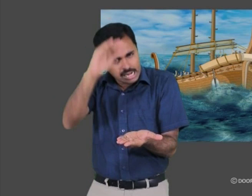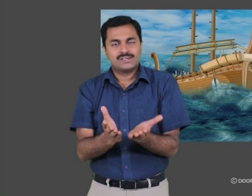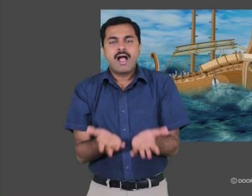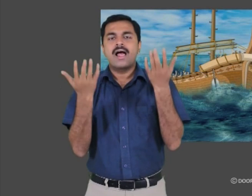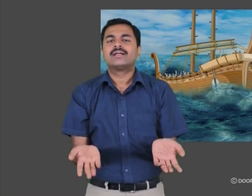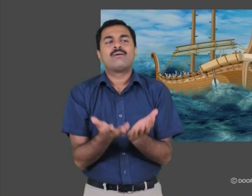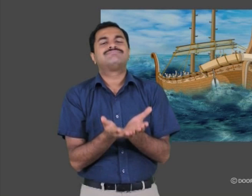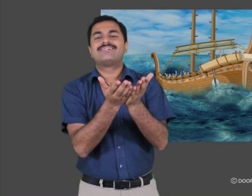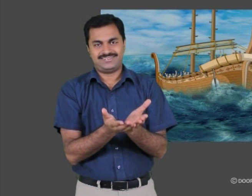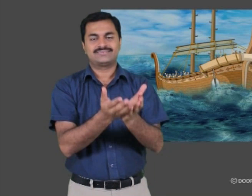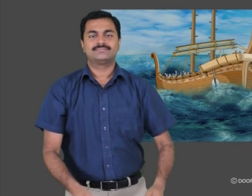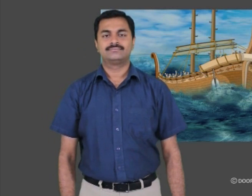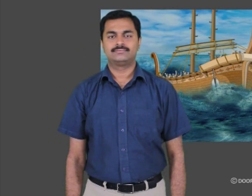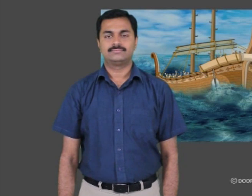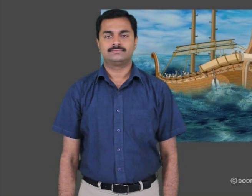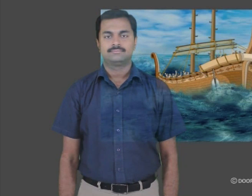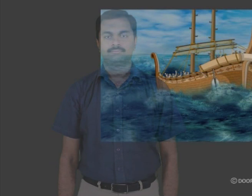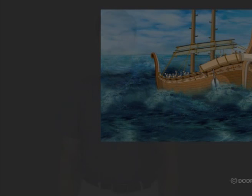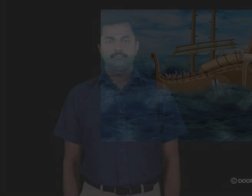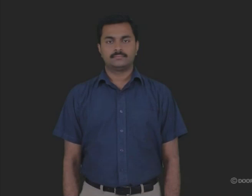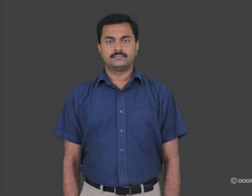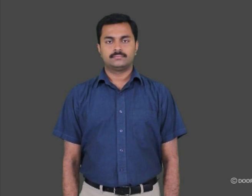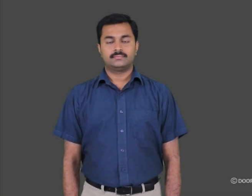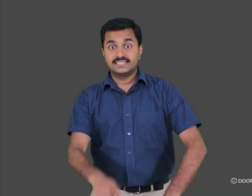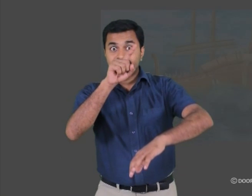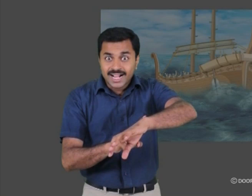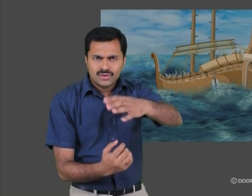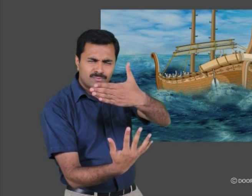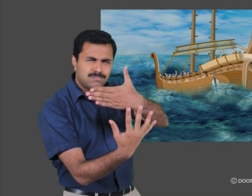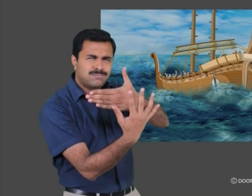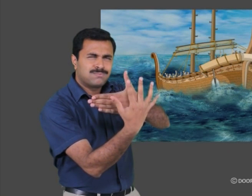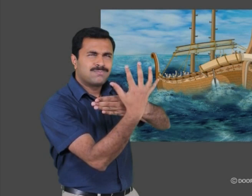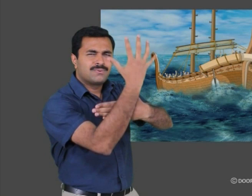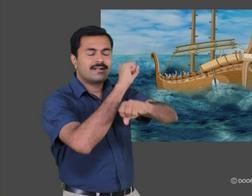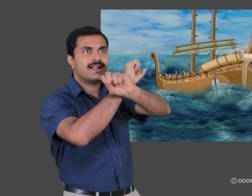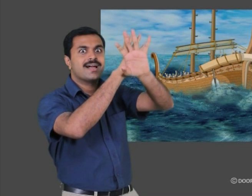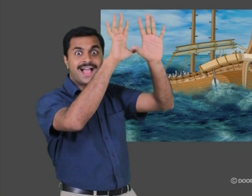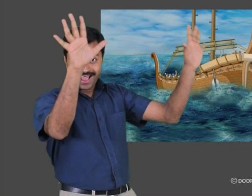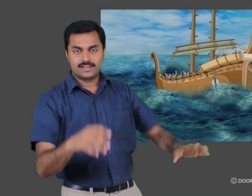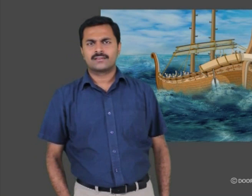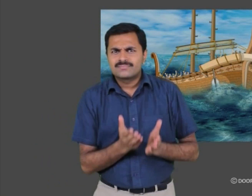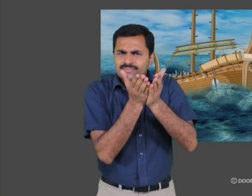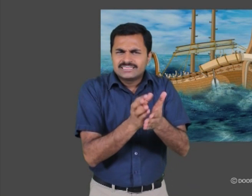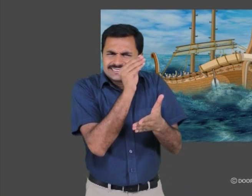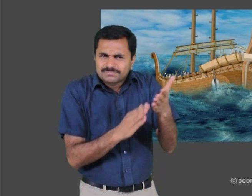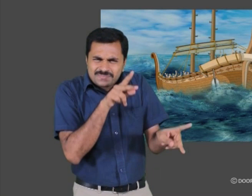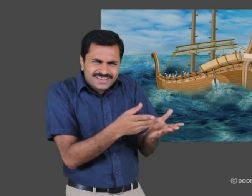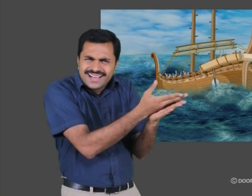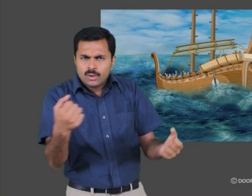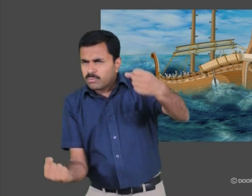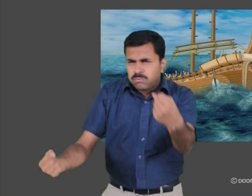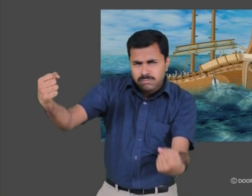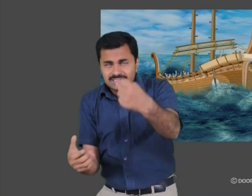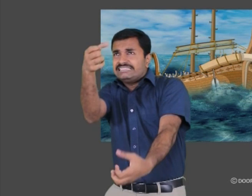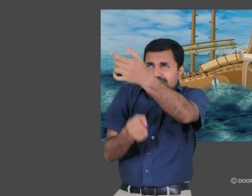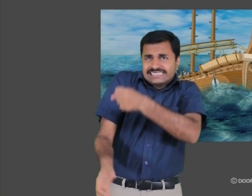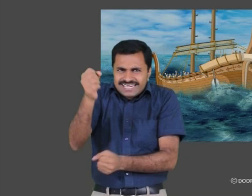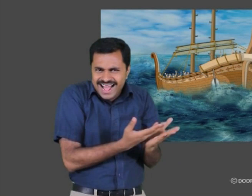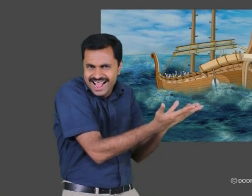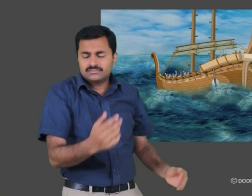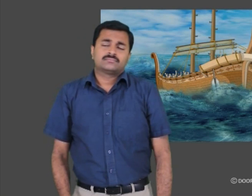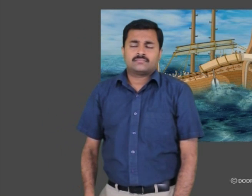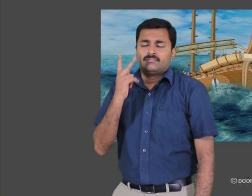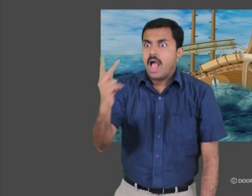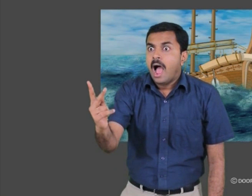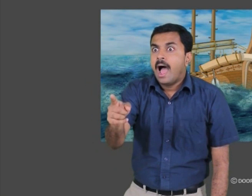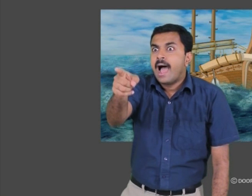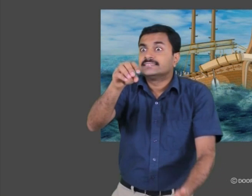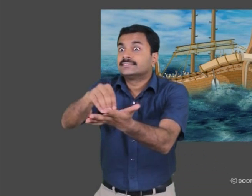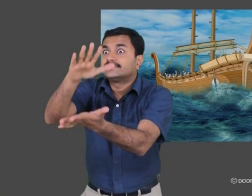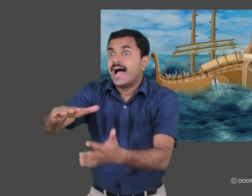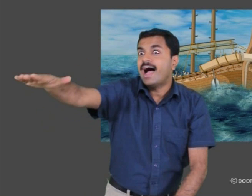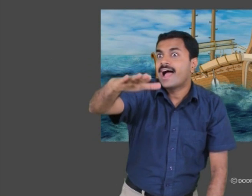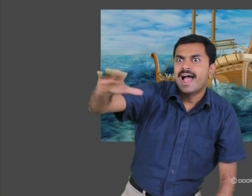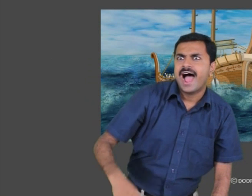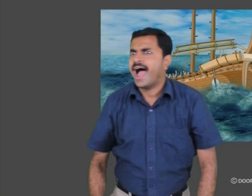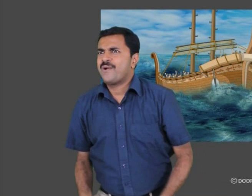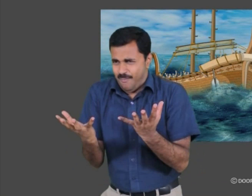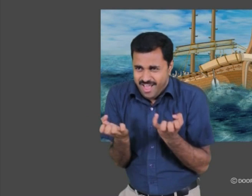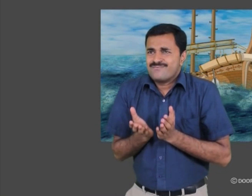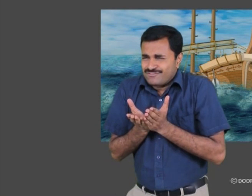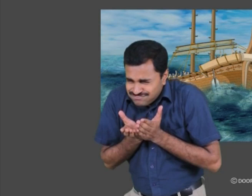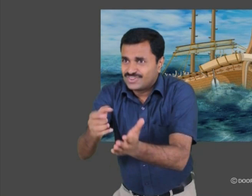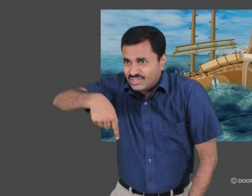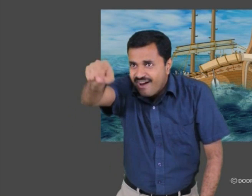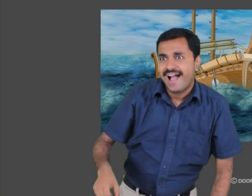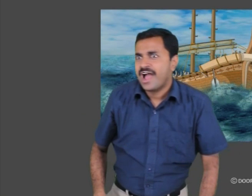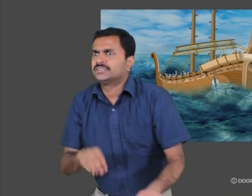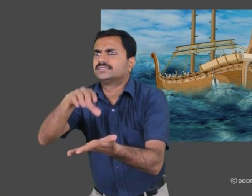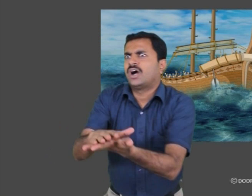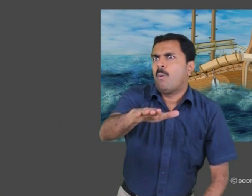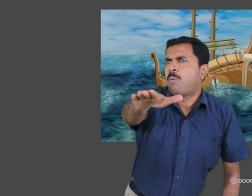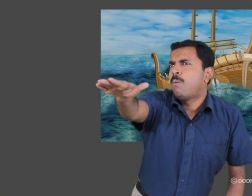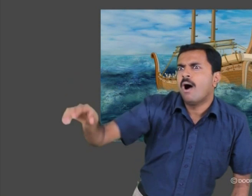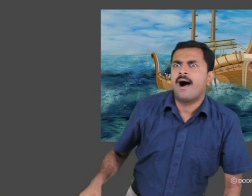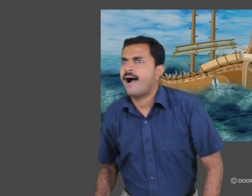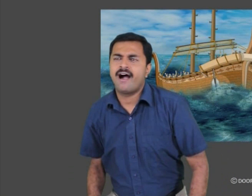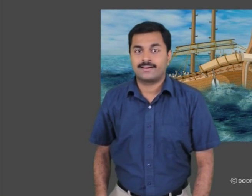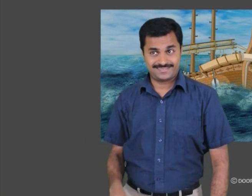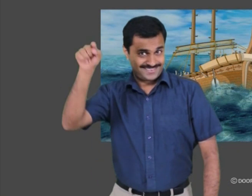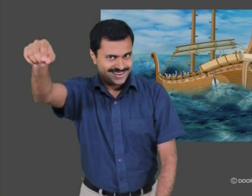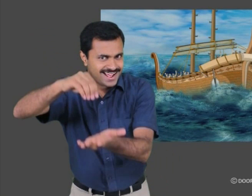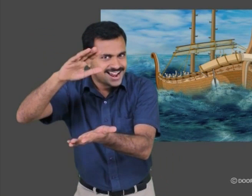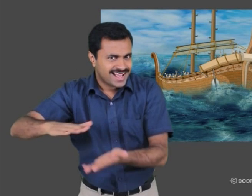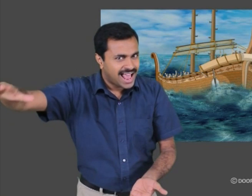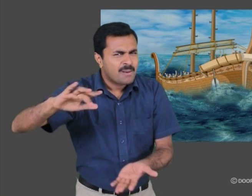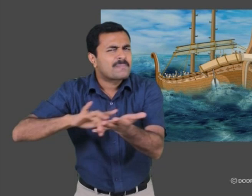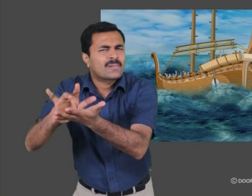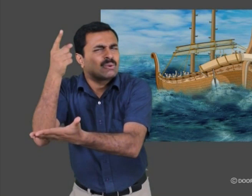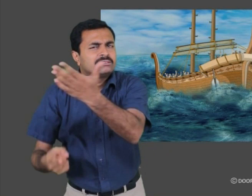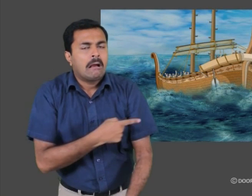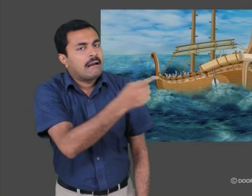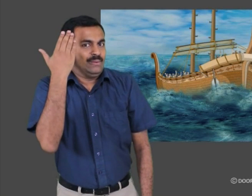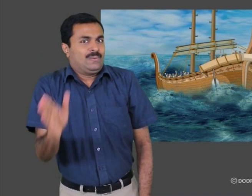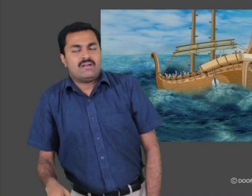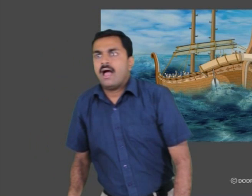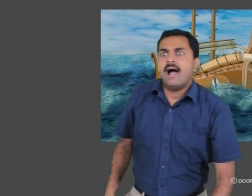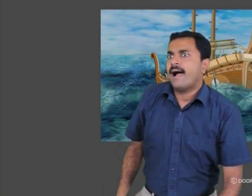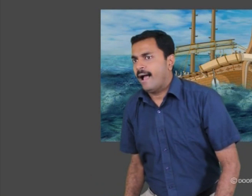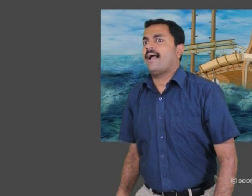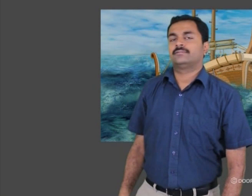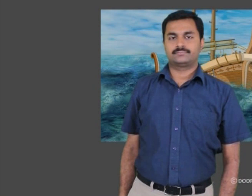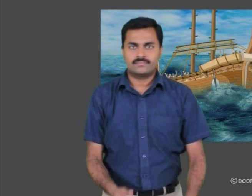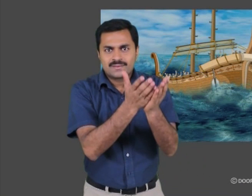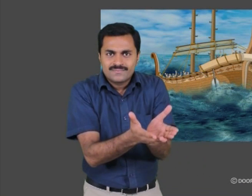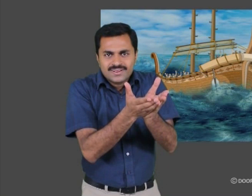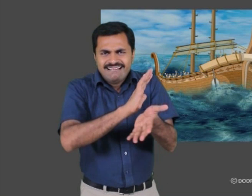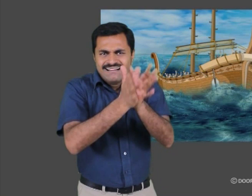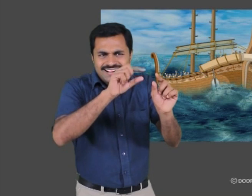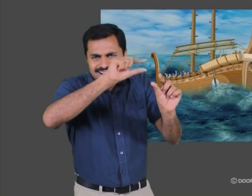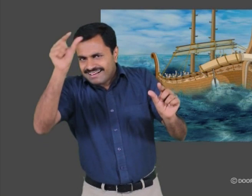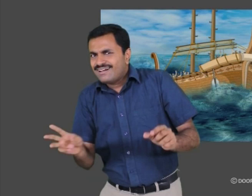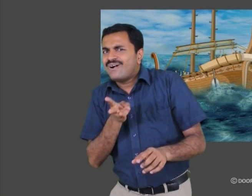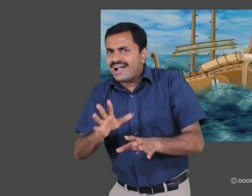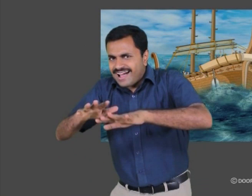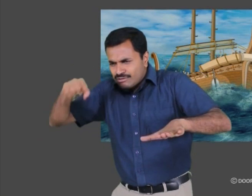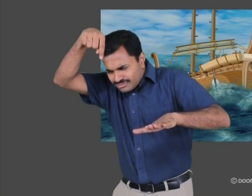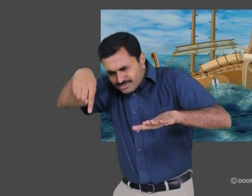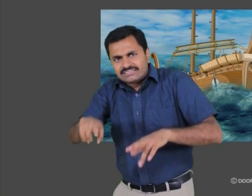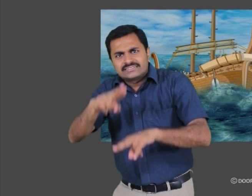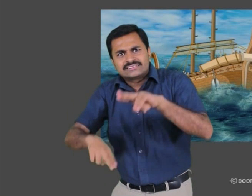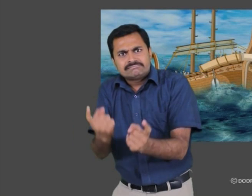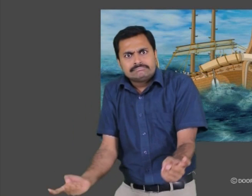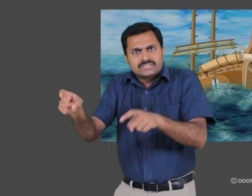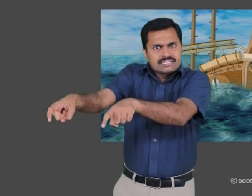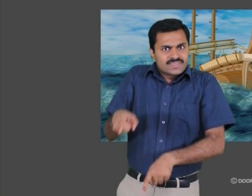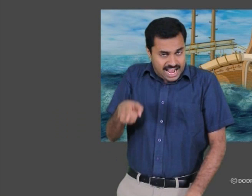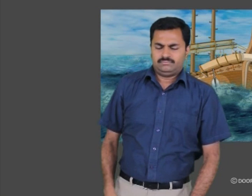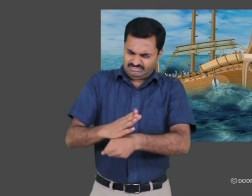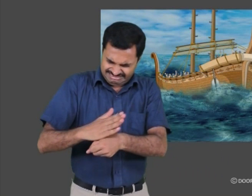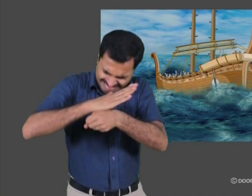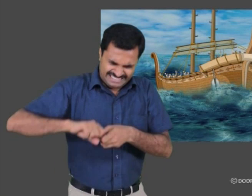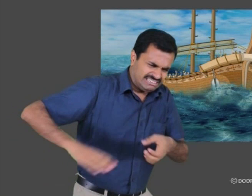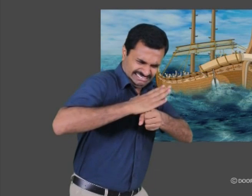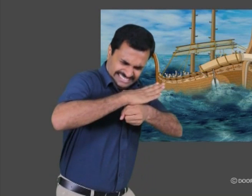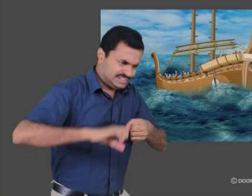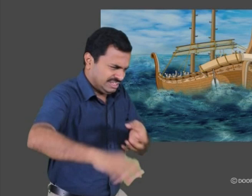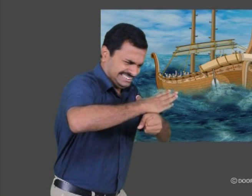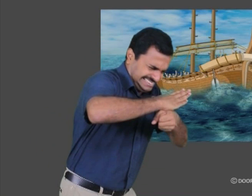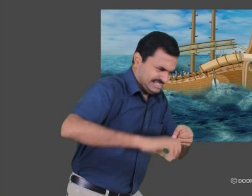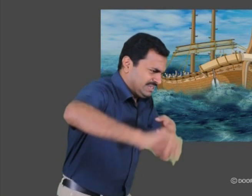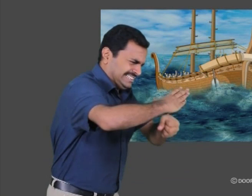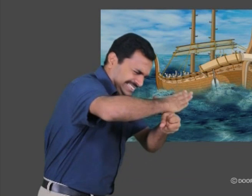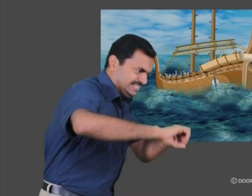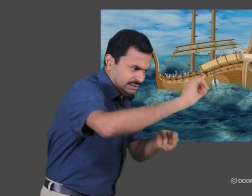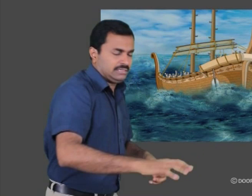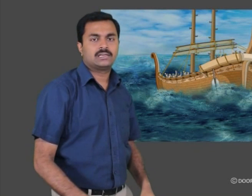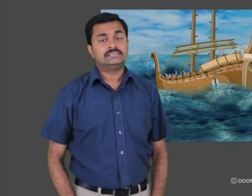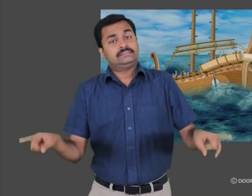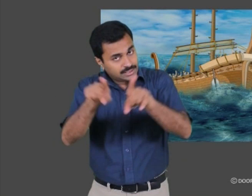When daylight came, they did not recognize the land, but they sighted a bay with a sandy beach, where they decided to run the ship aground if they could.